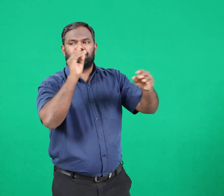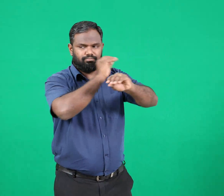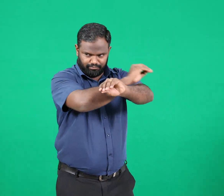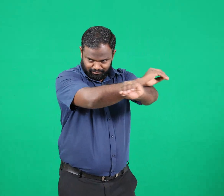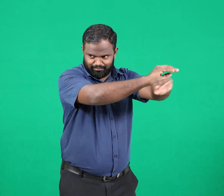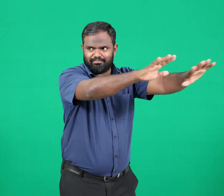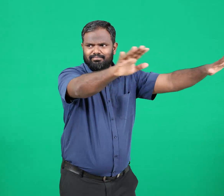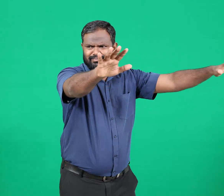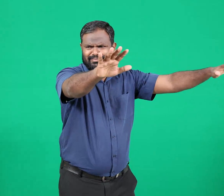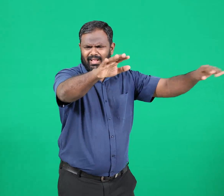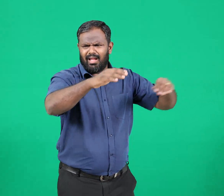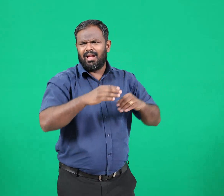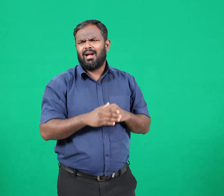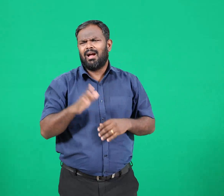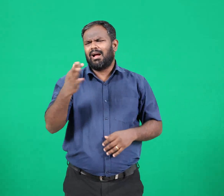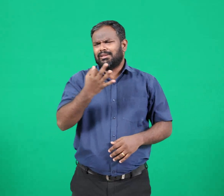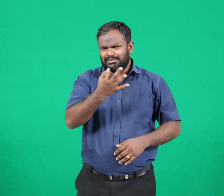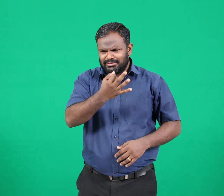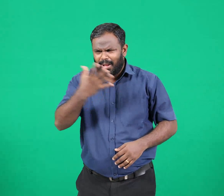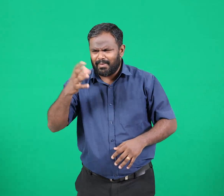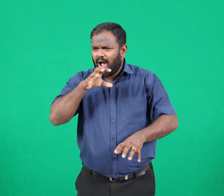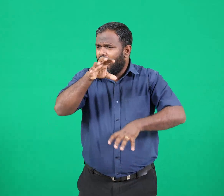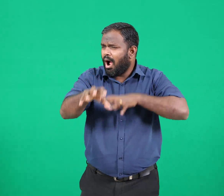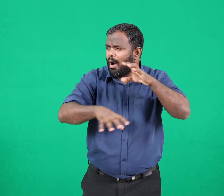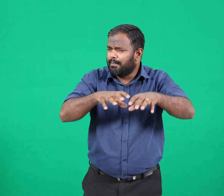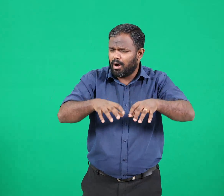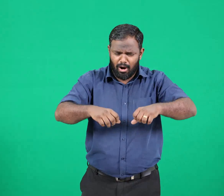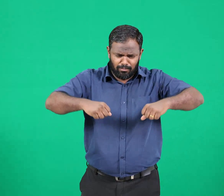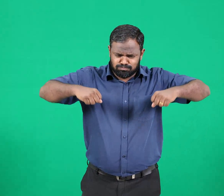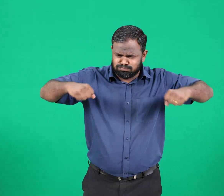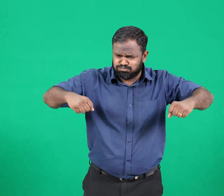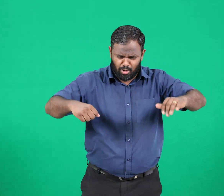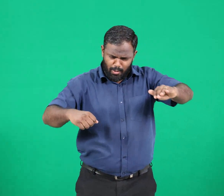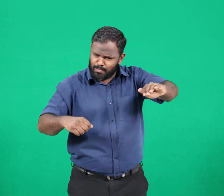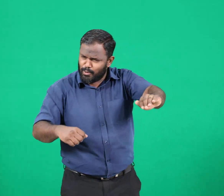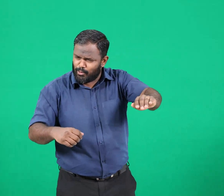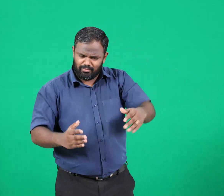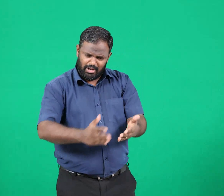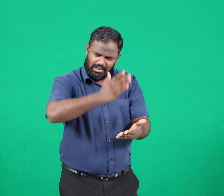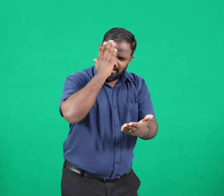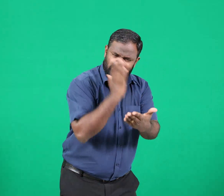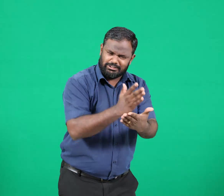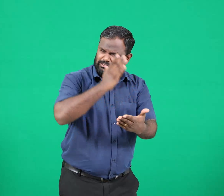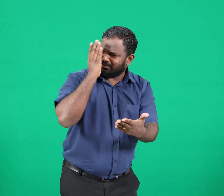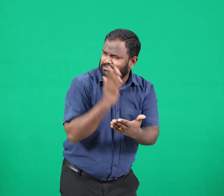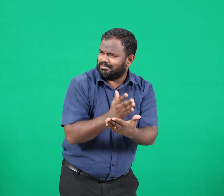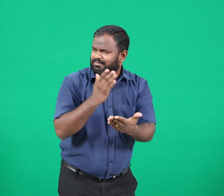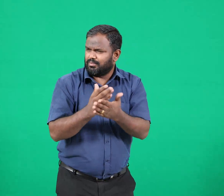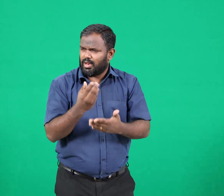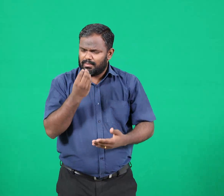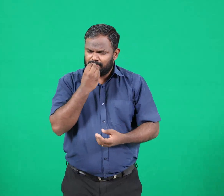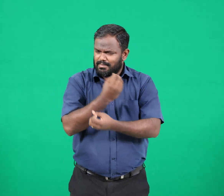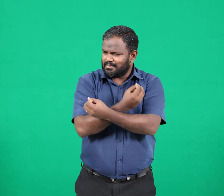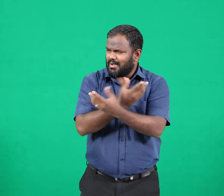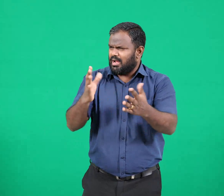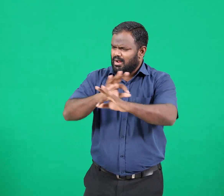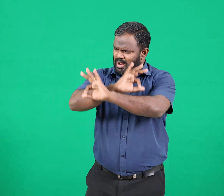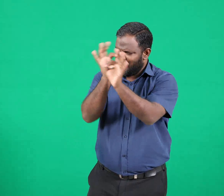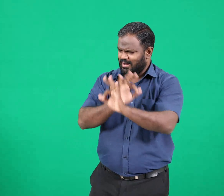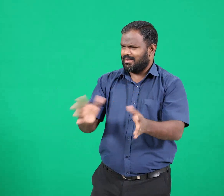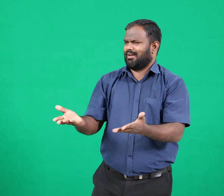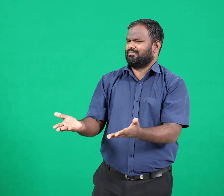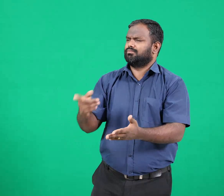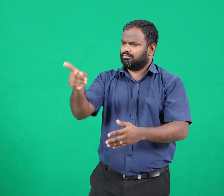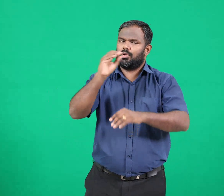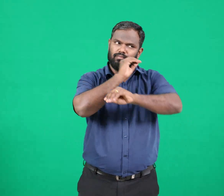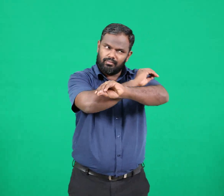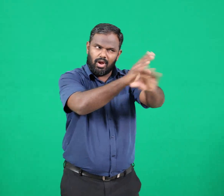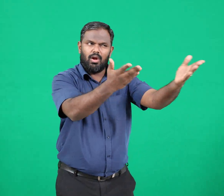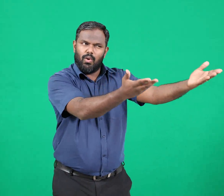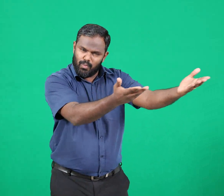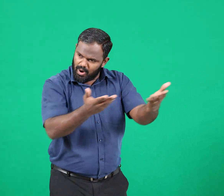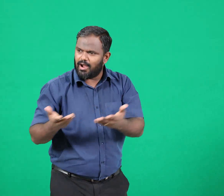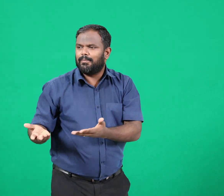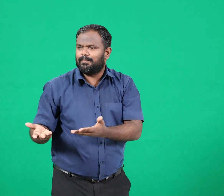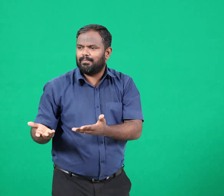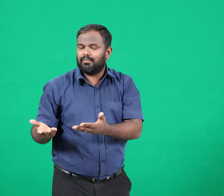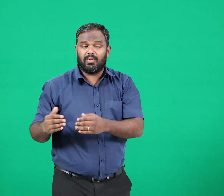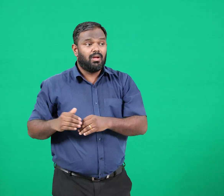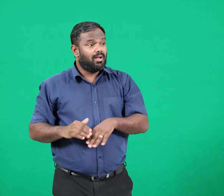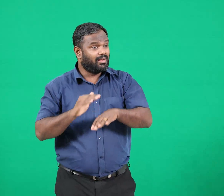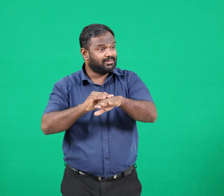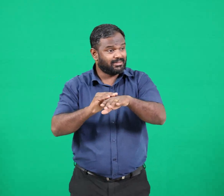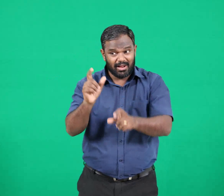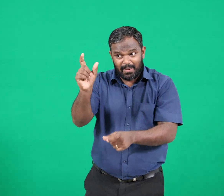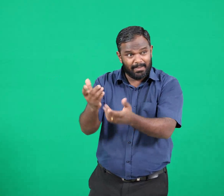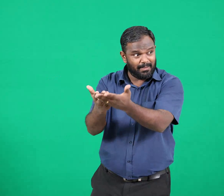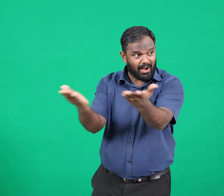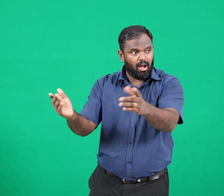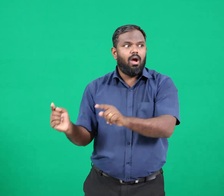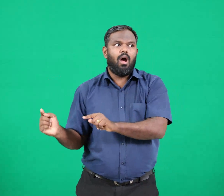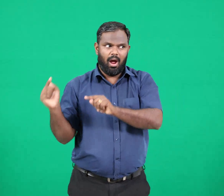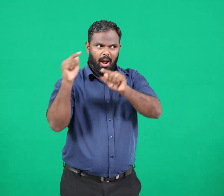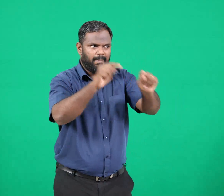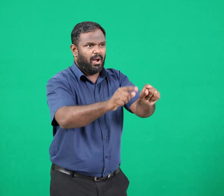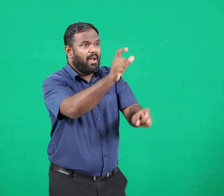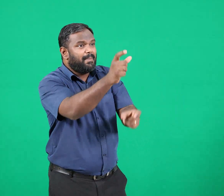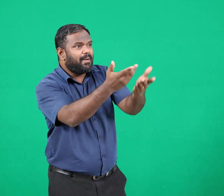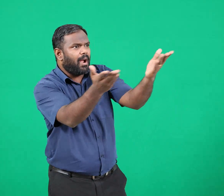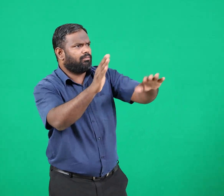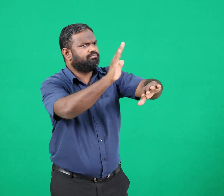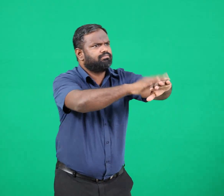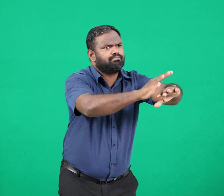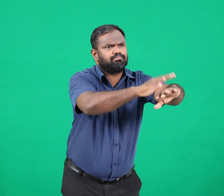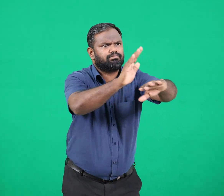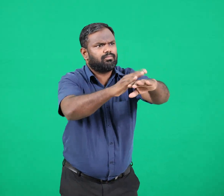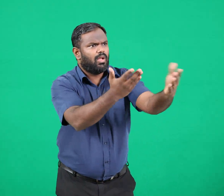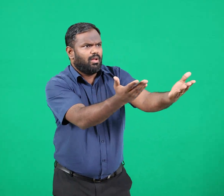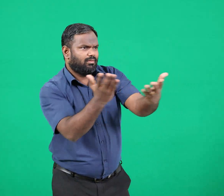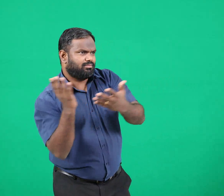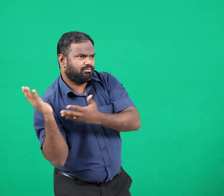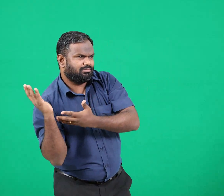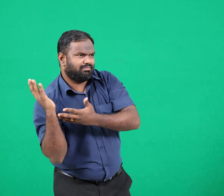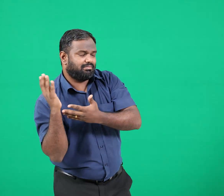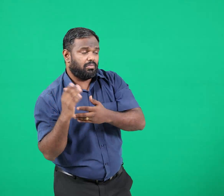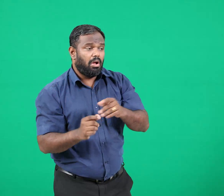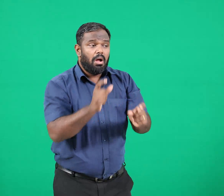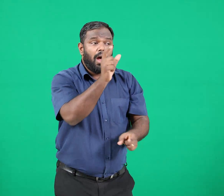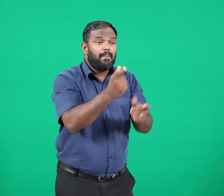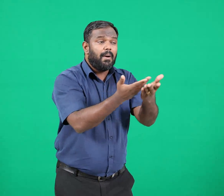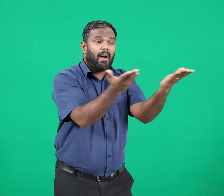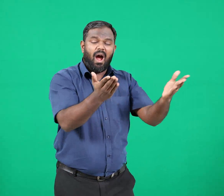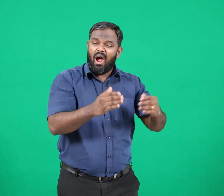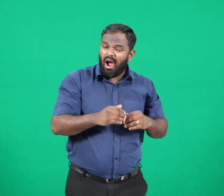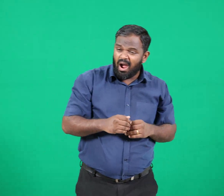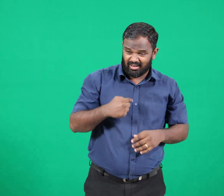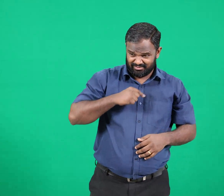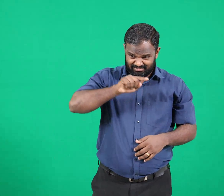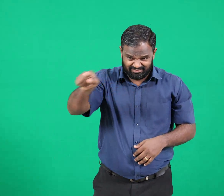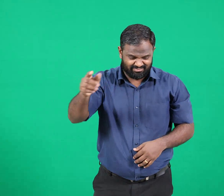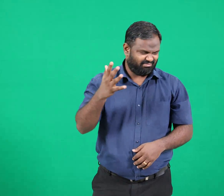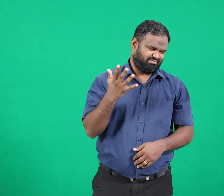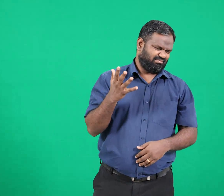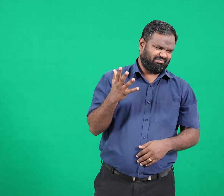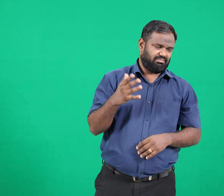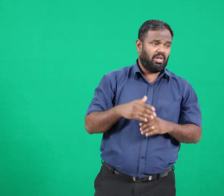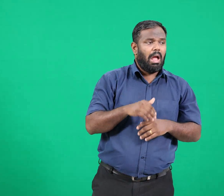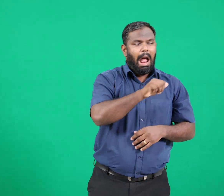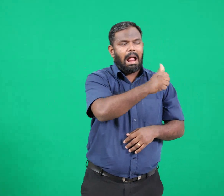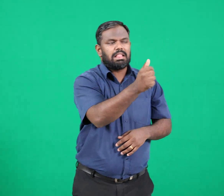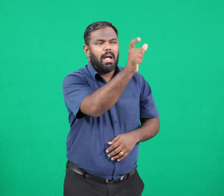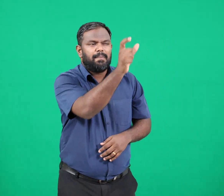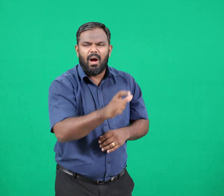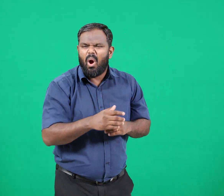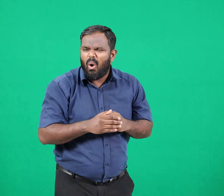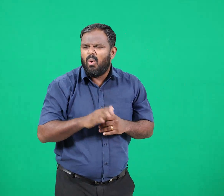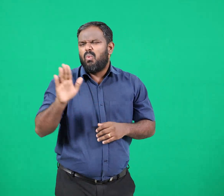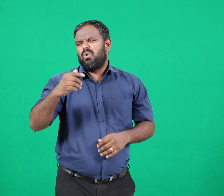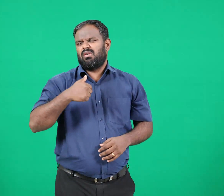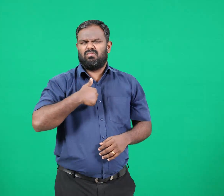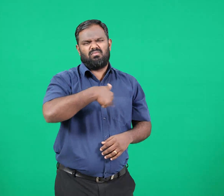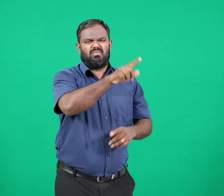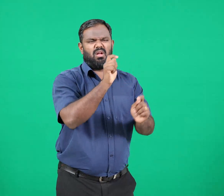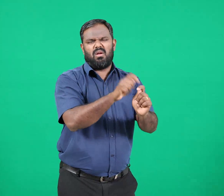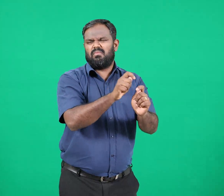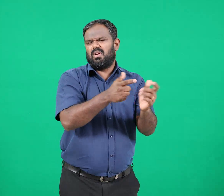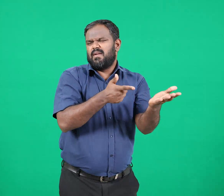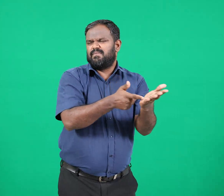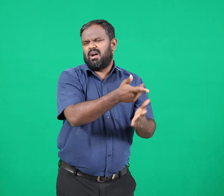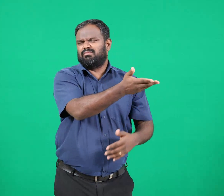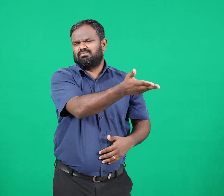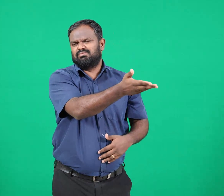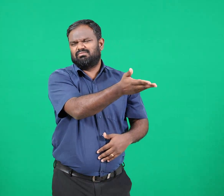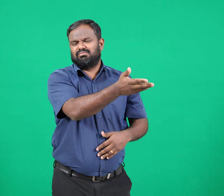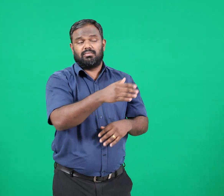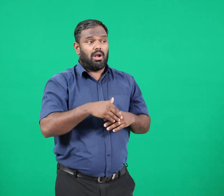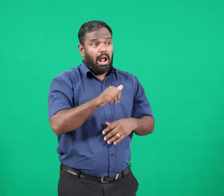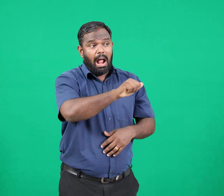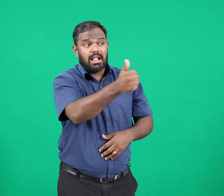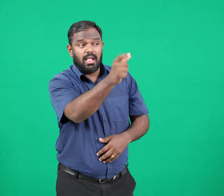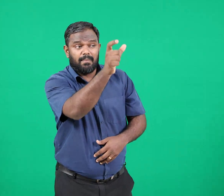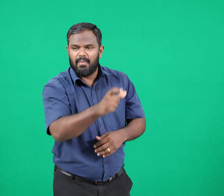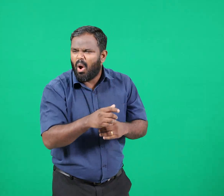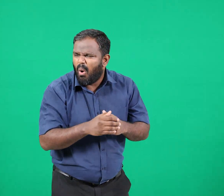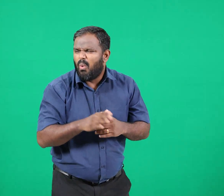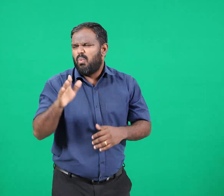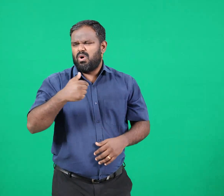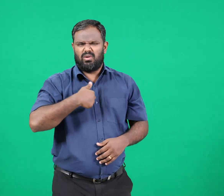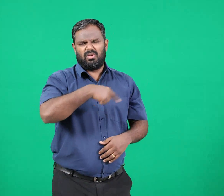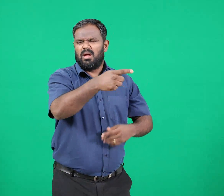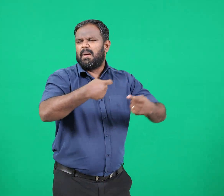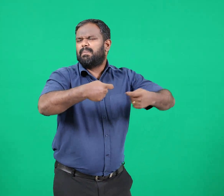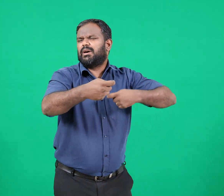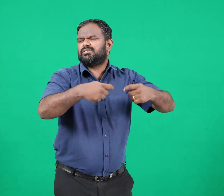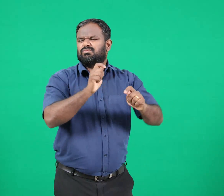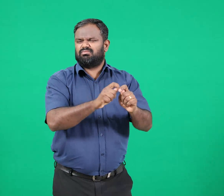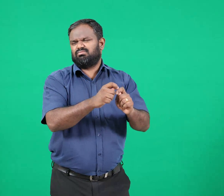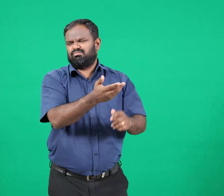My oxen and fattened cattle have been killed, and everything is ready. Come to the wedding banquet.'